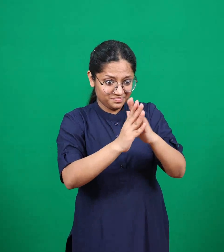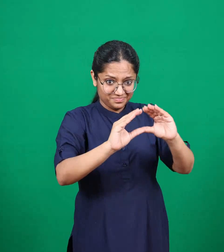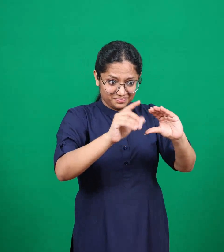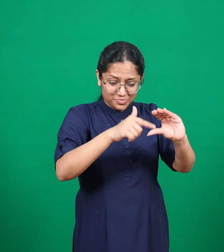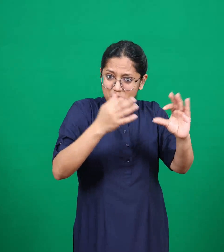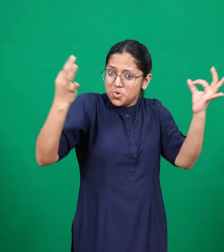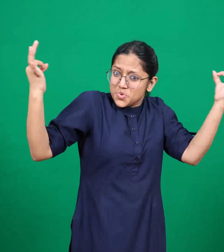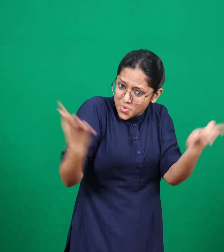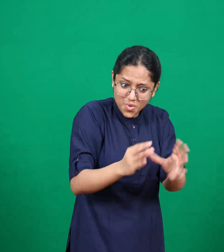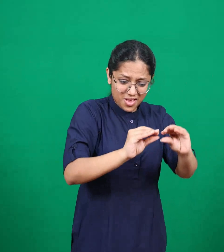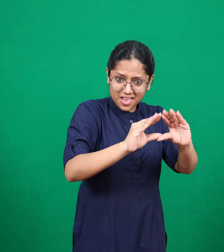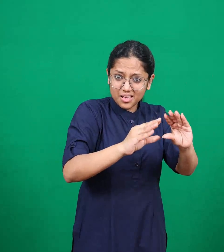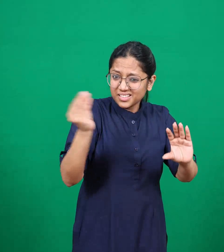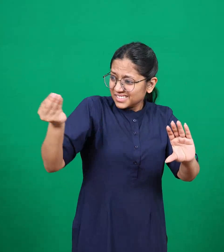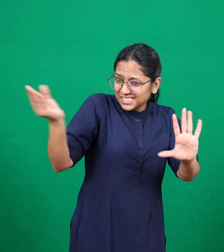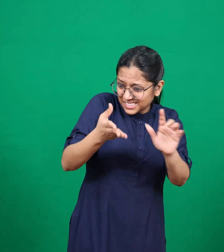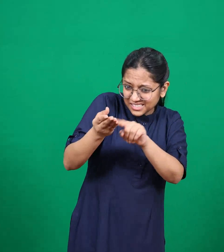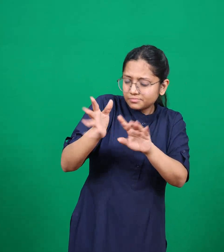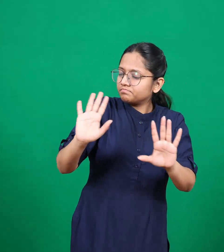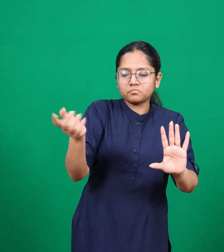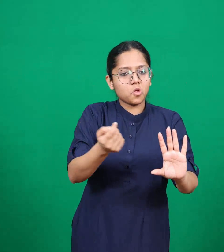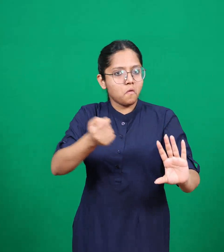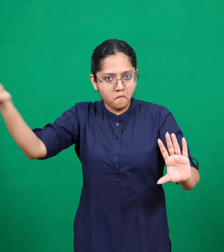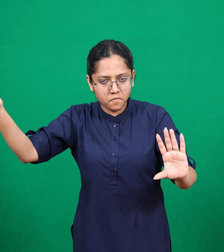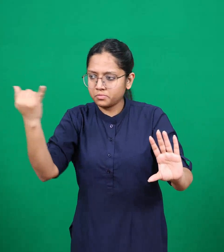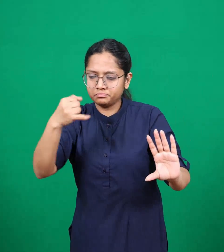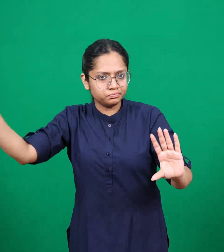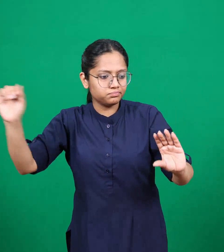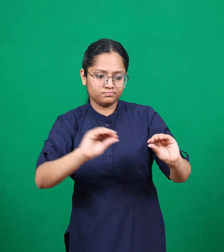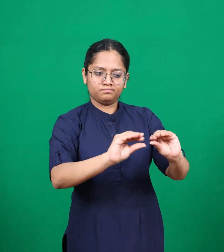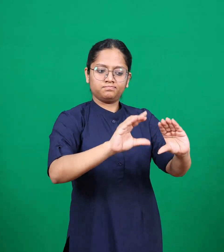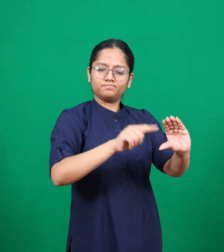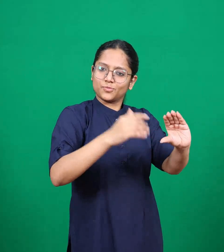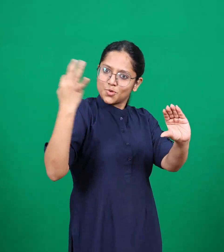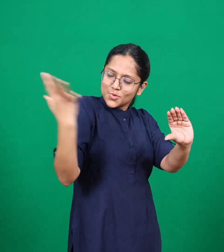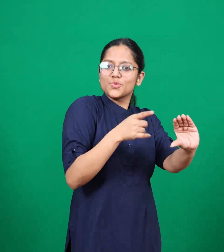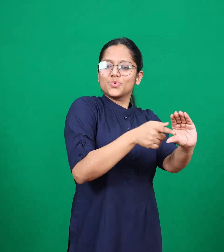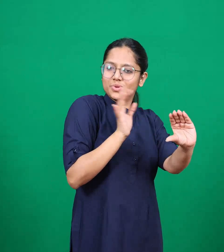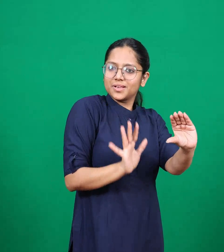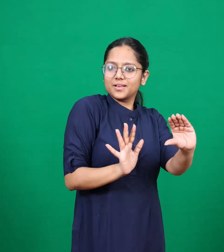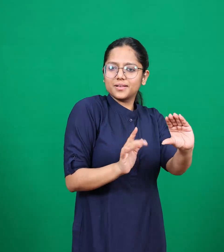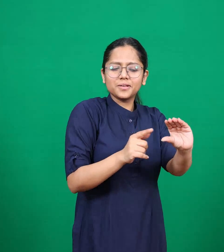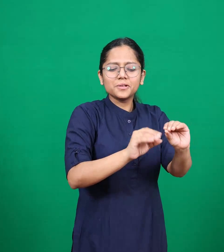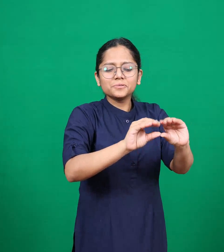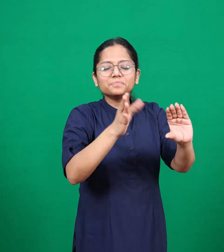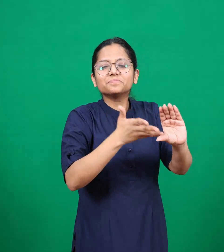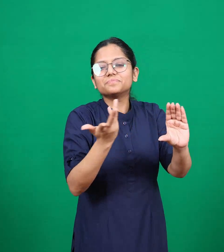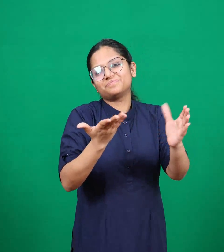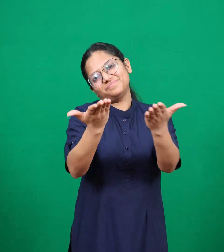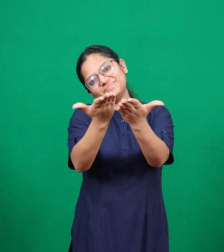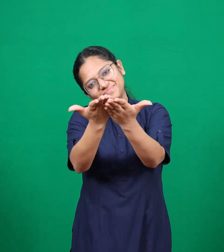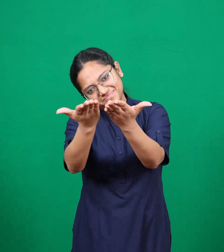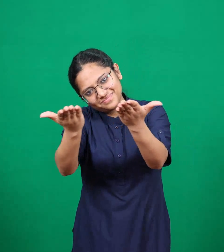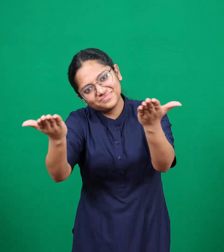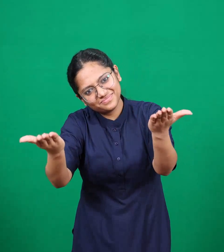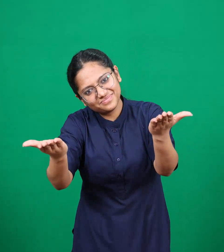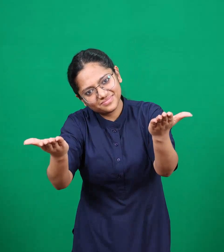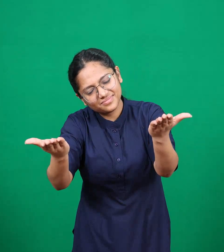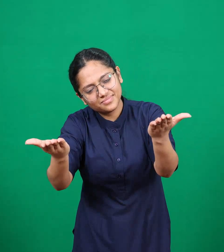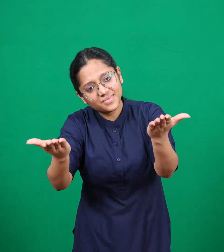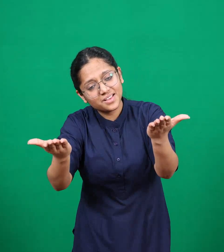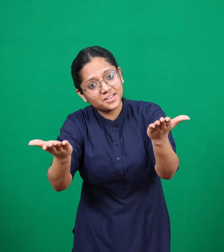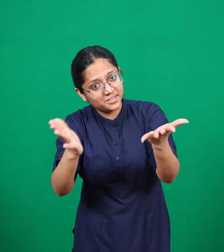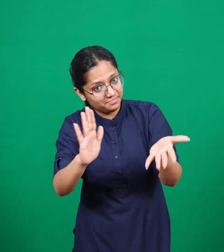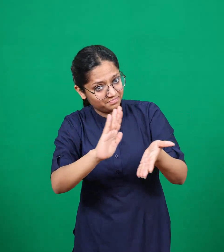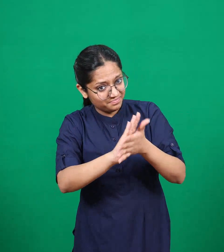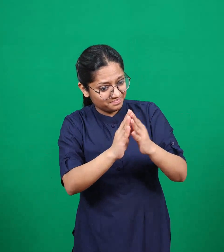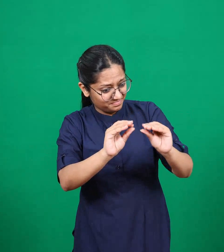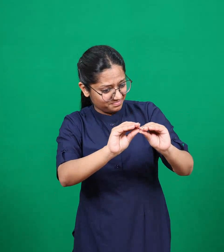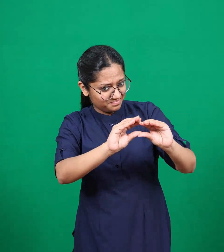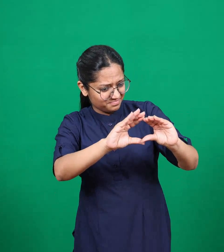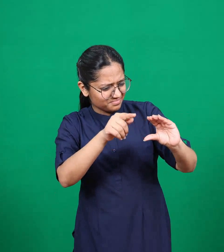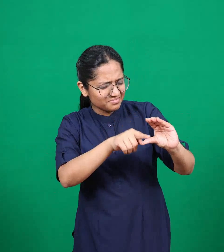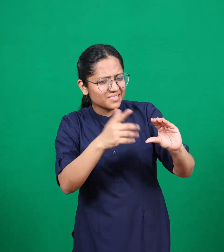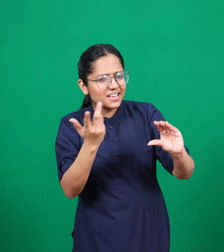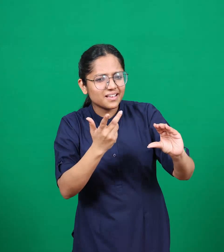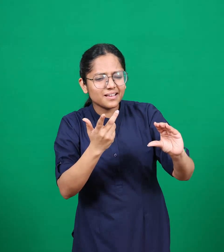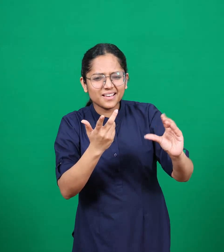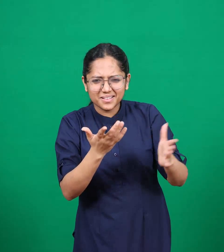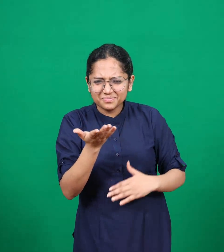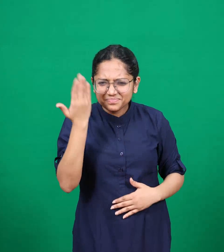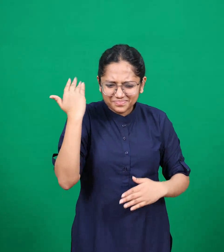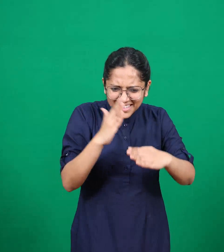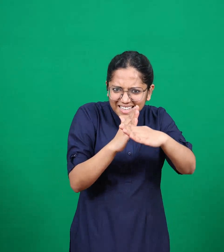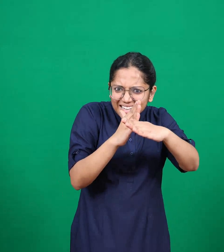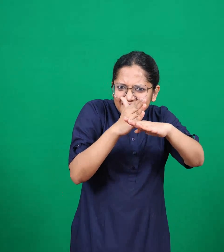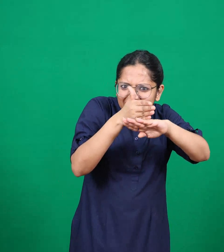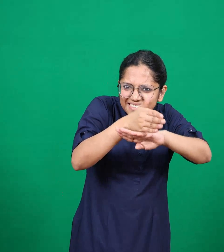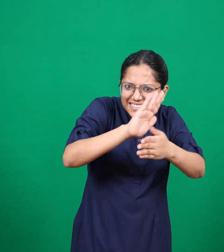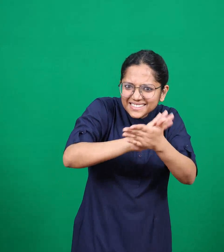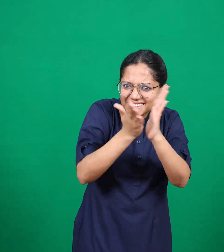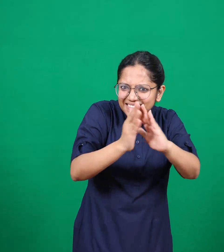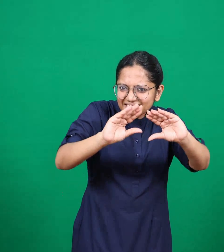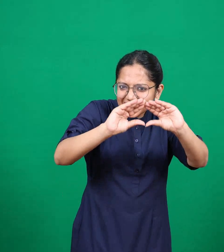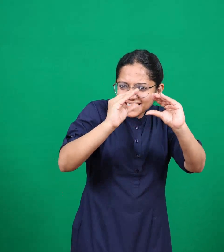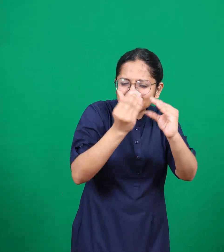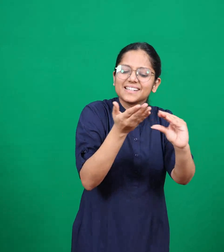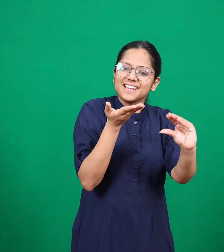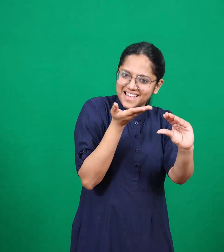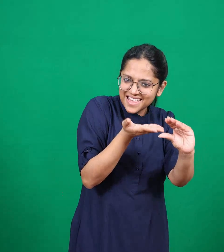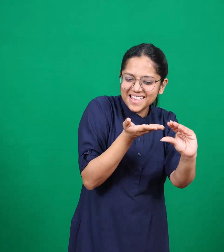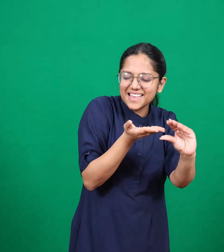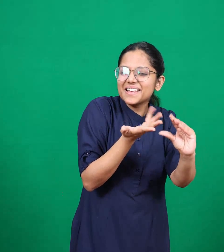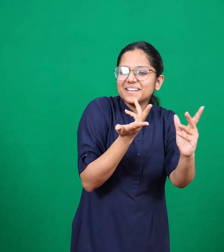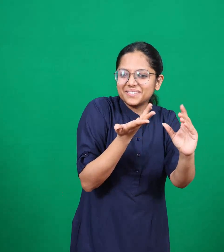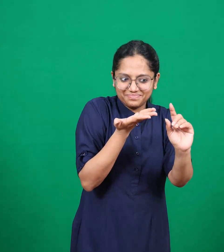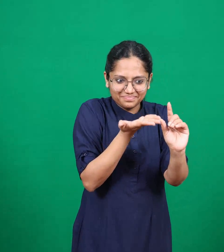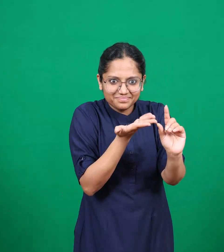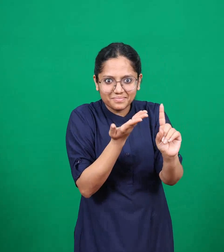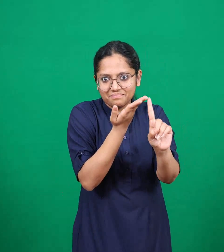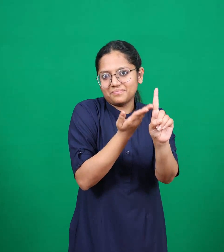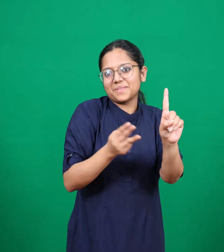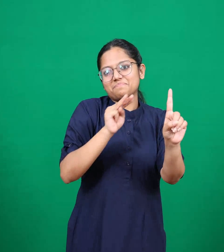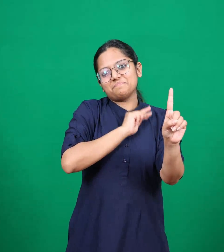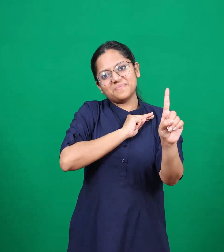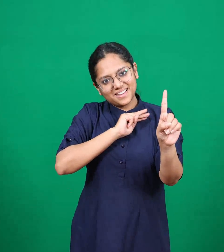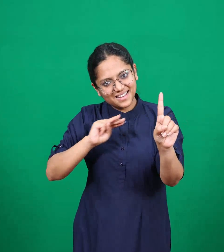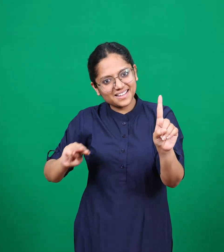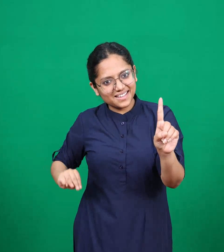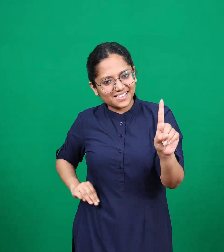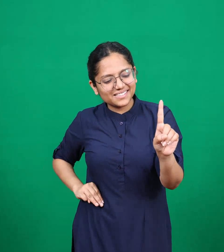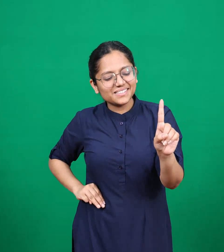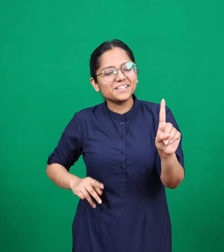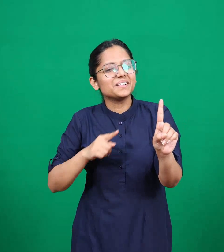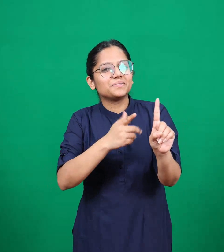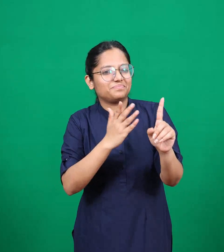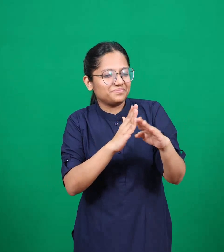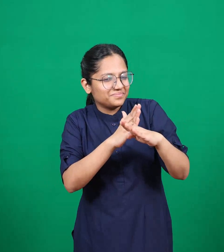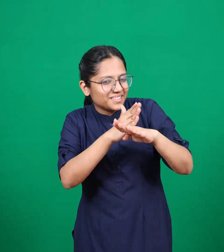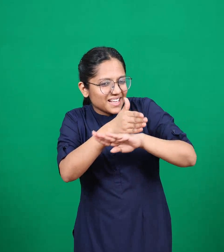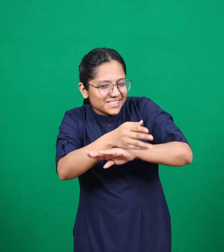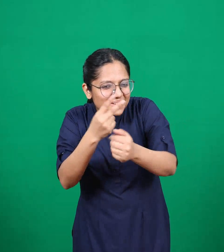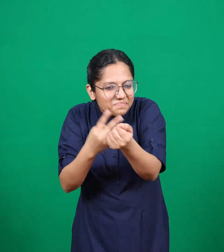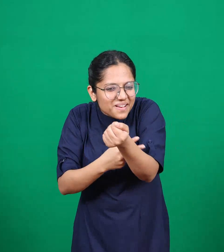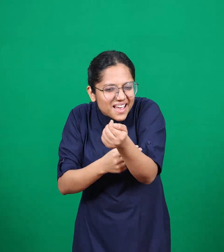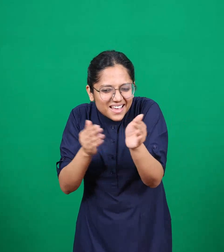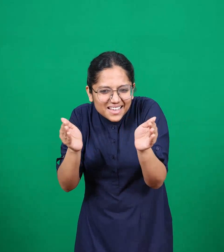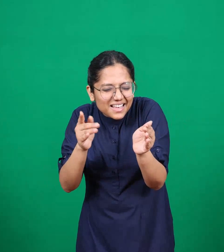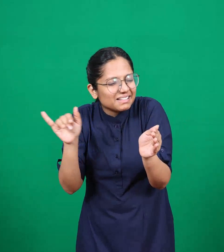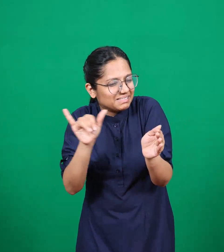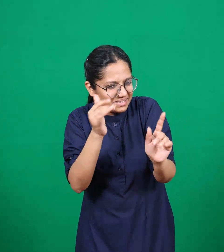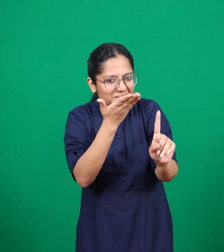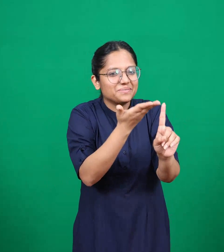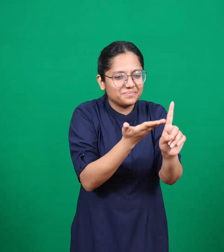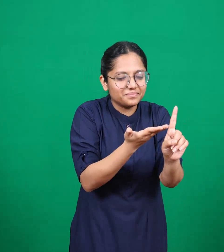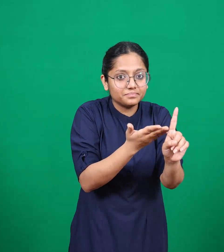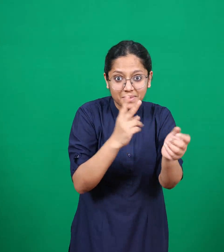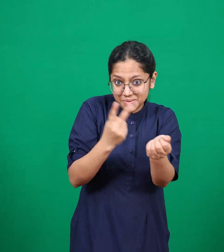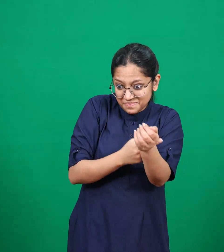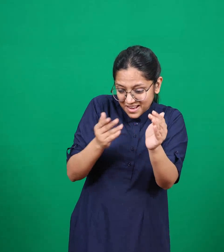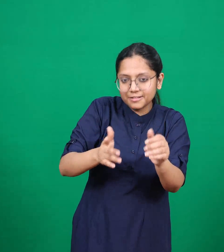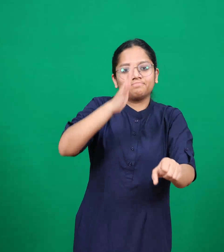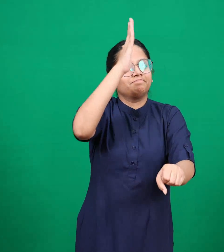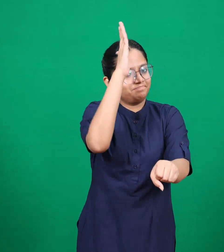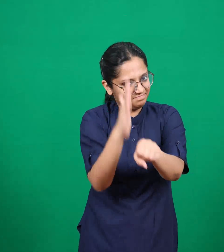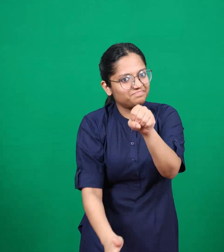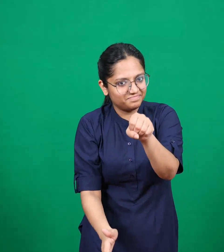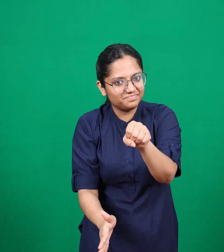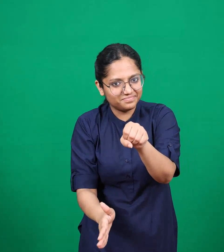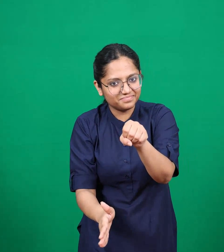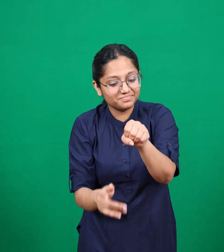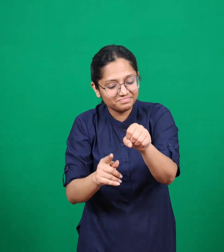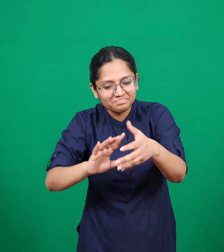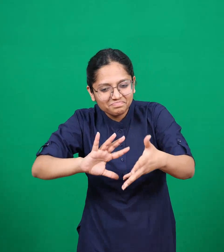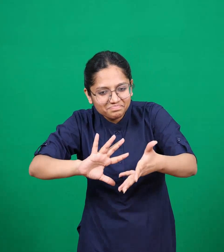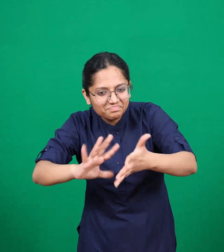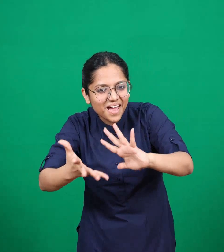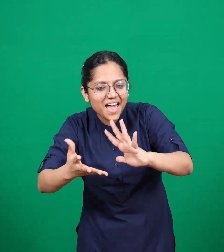Get rid of the old leaven, that you may be a new unleavened batch, as you really are.